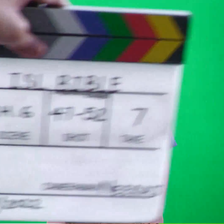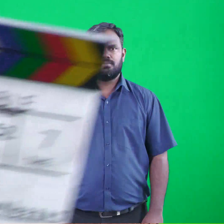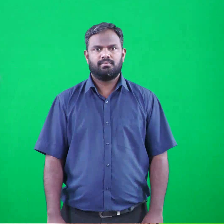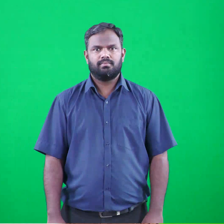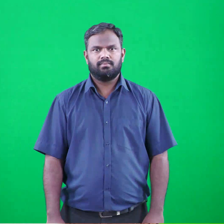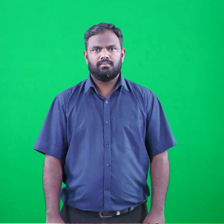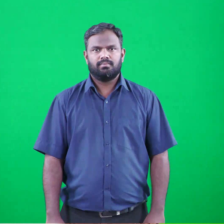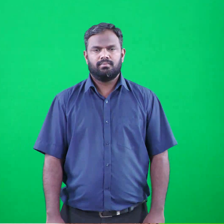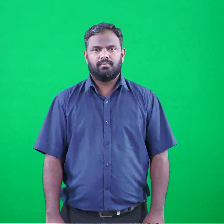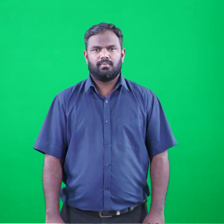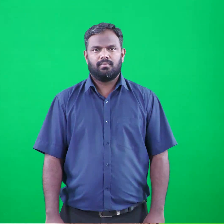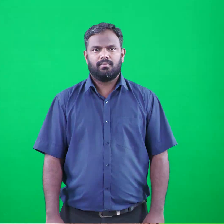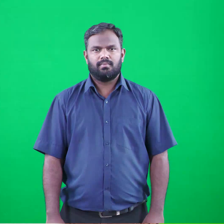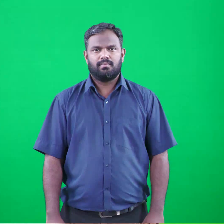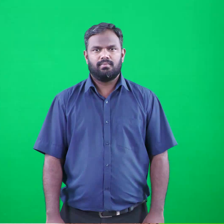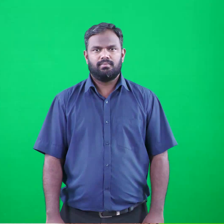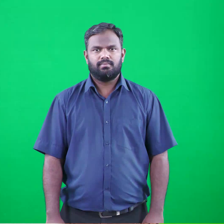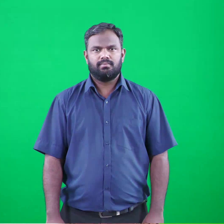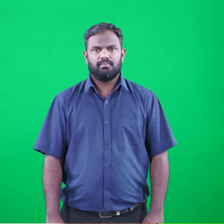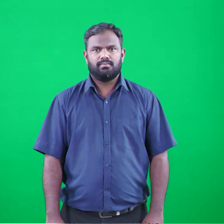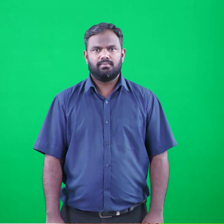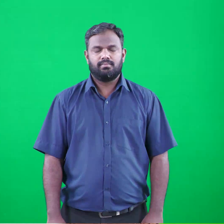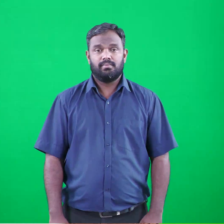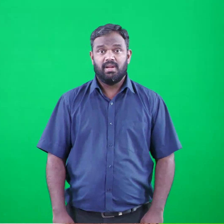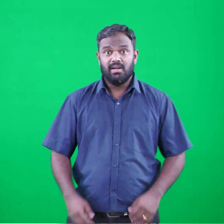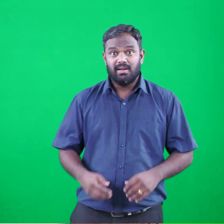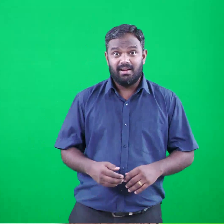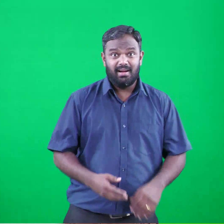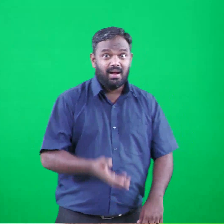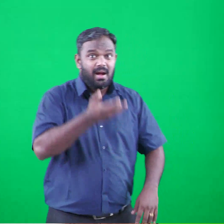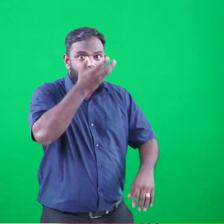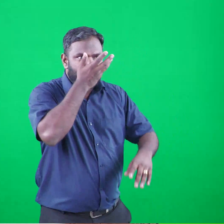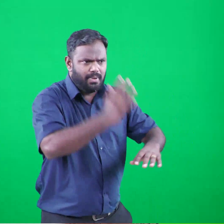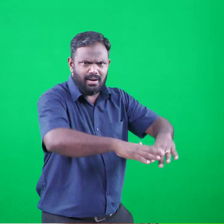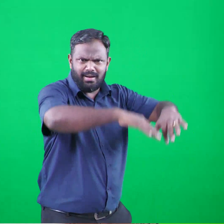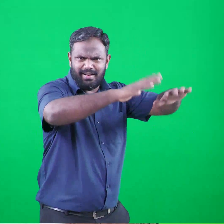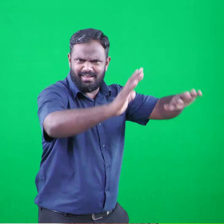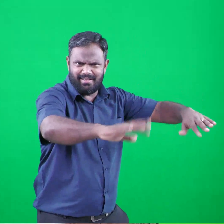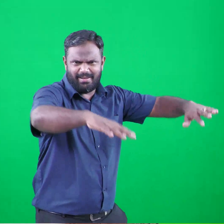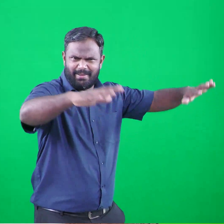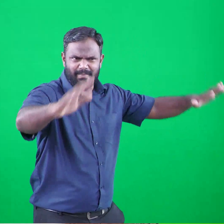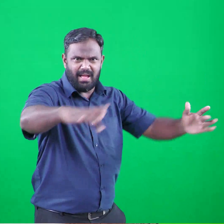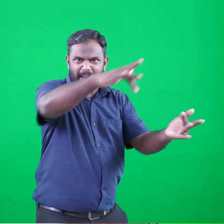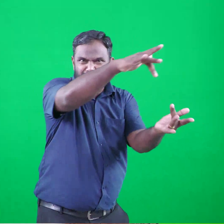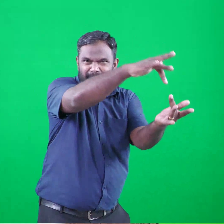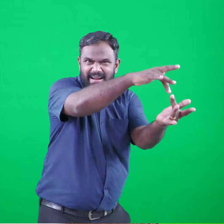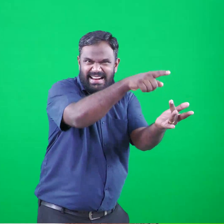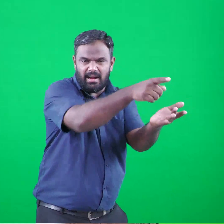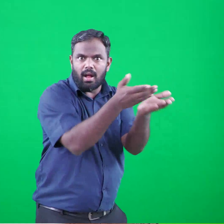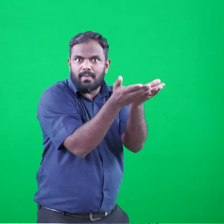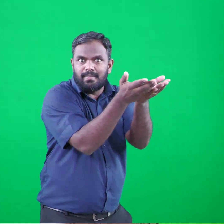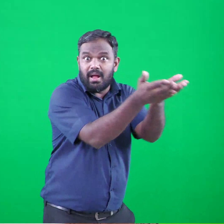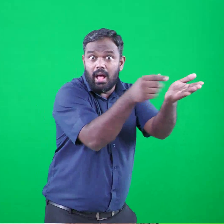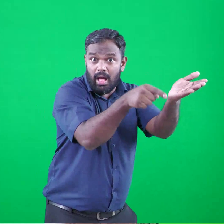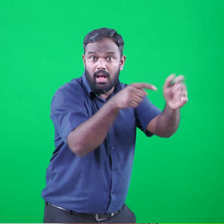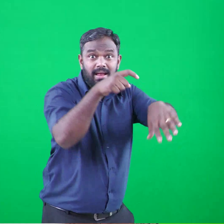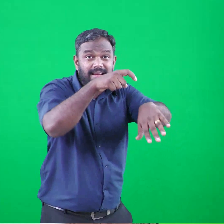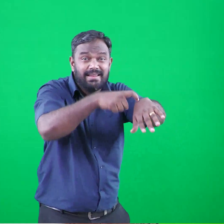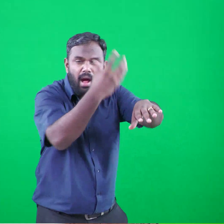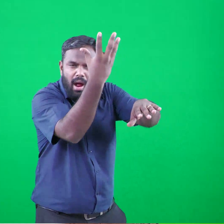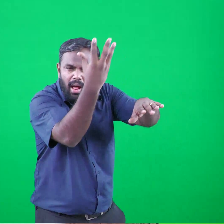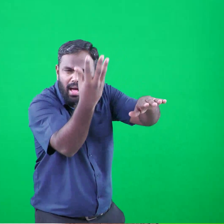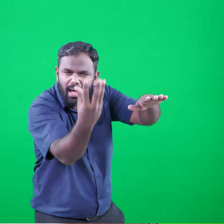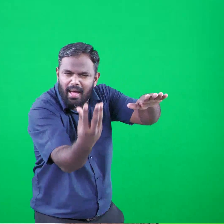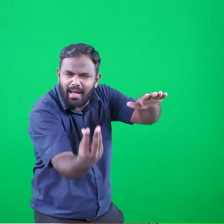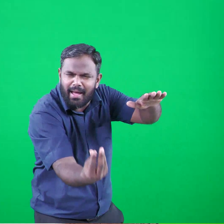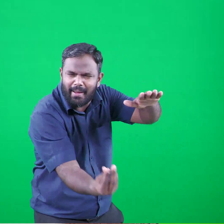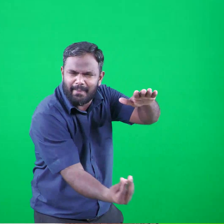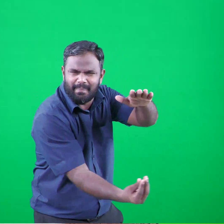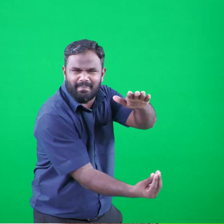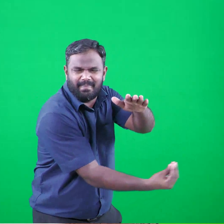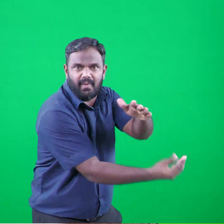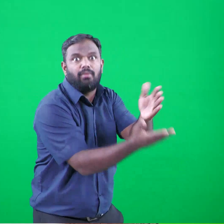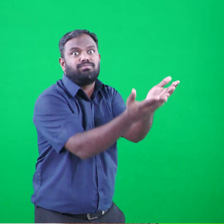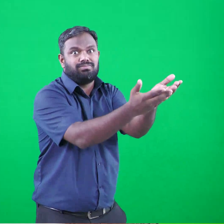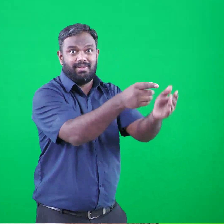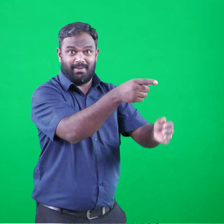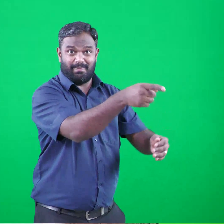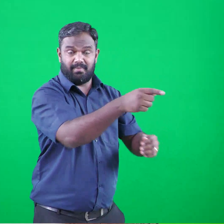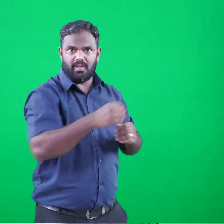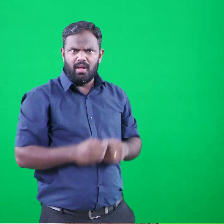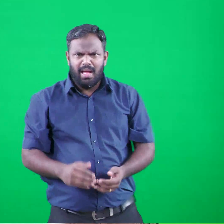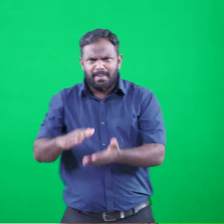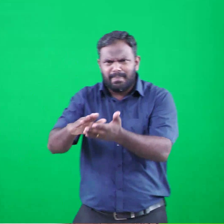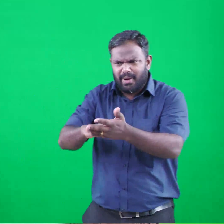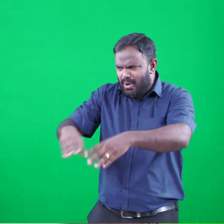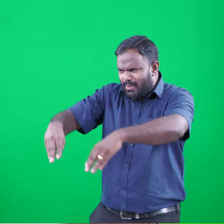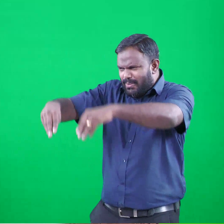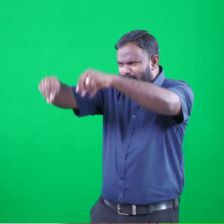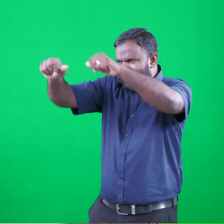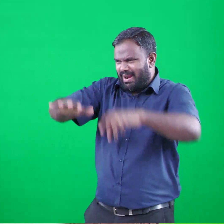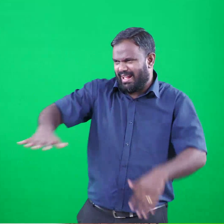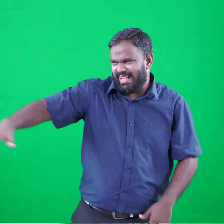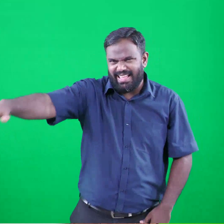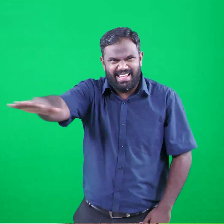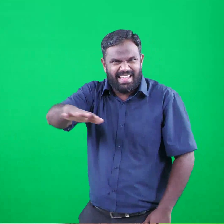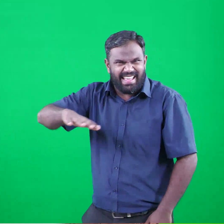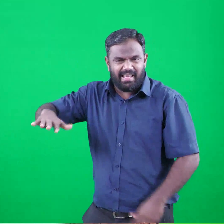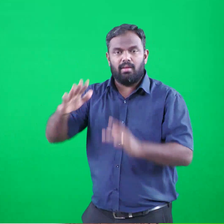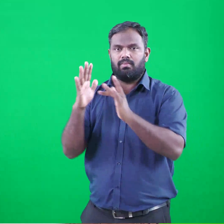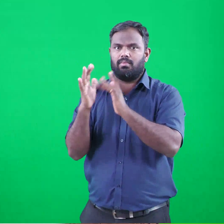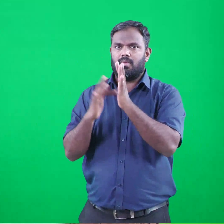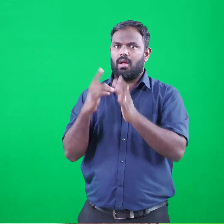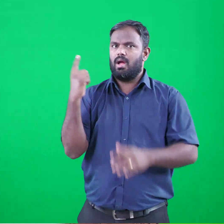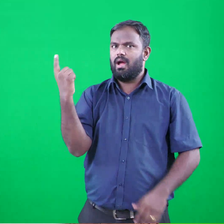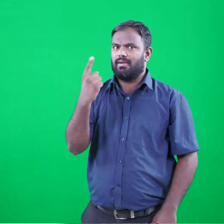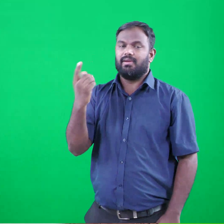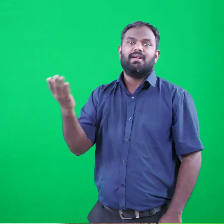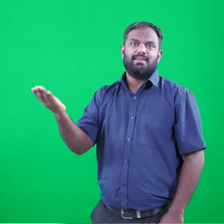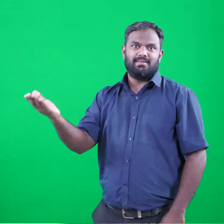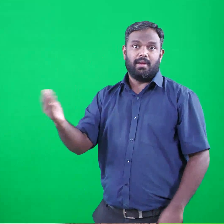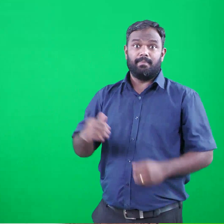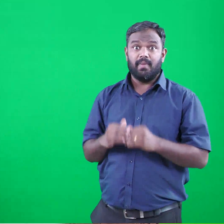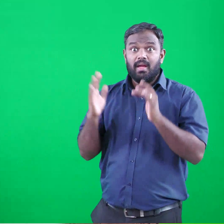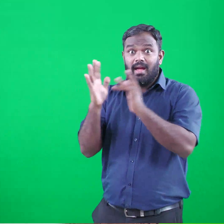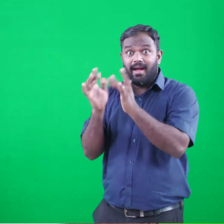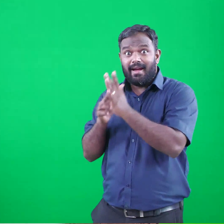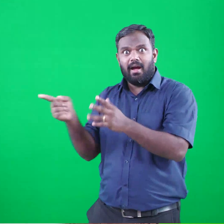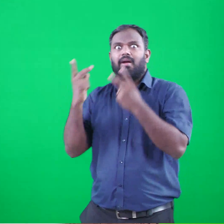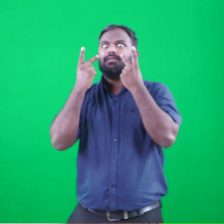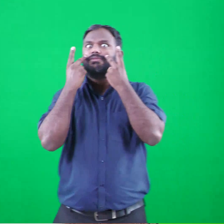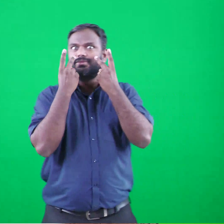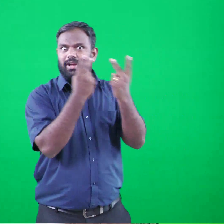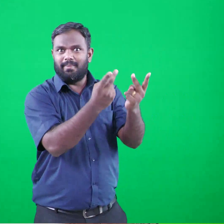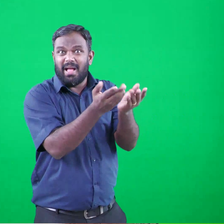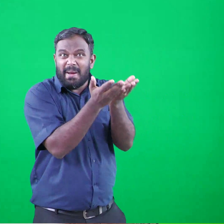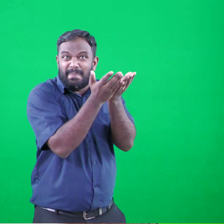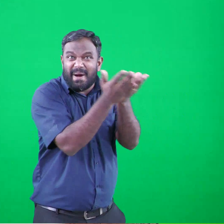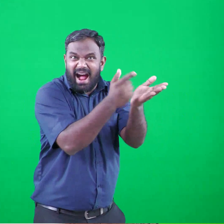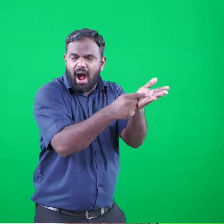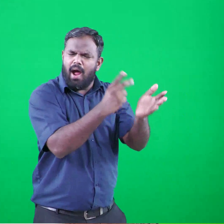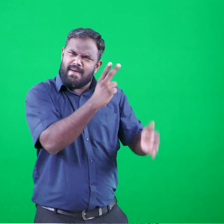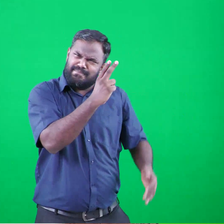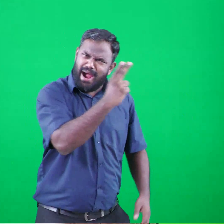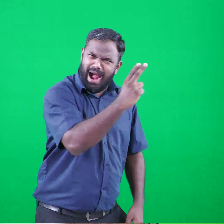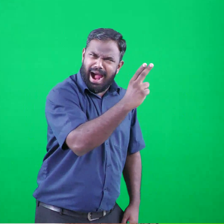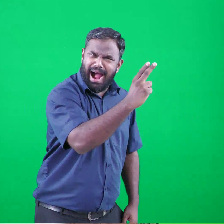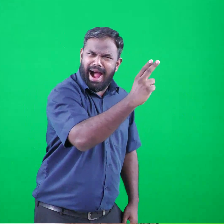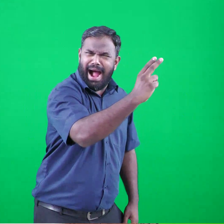When evening came, the boat was in the middle of the sea, and Jesus was alone on land.